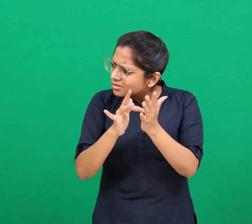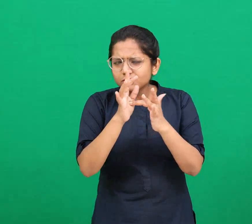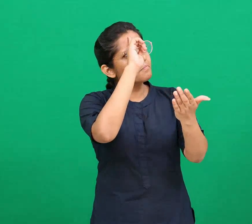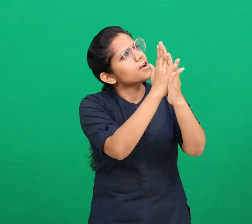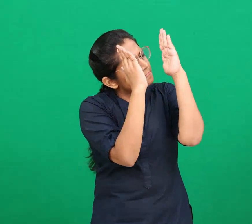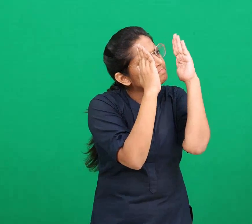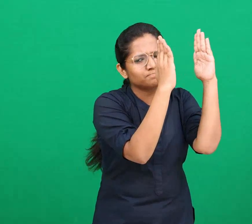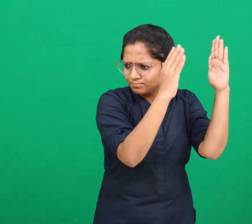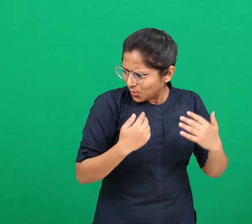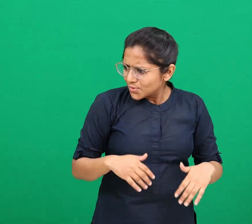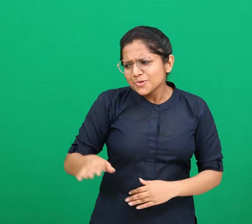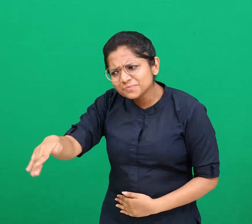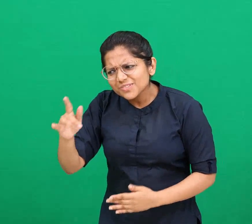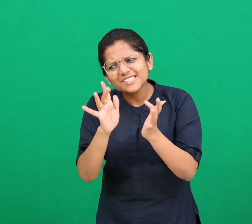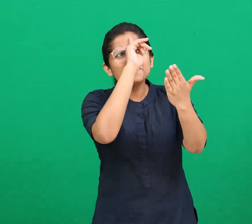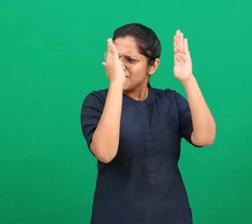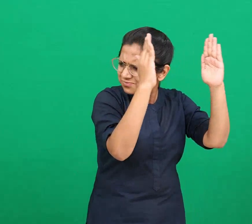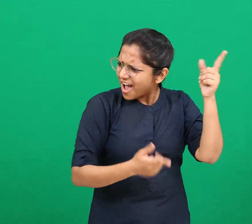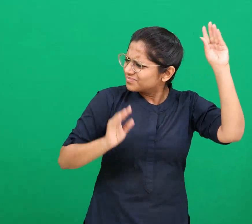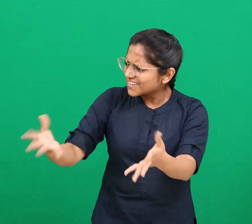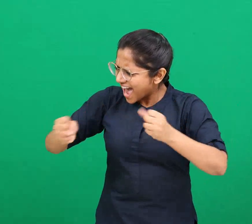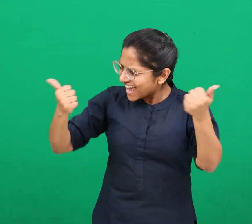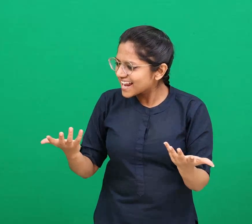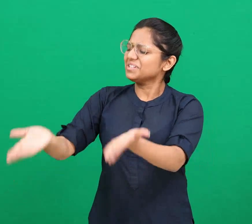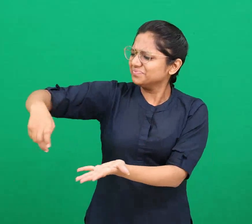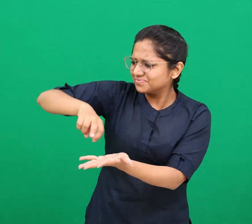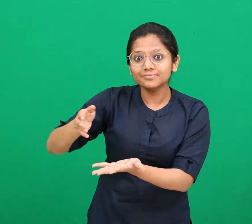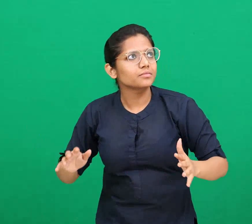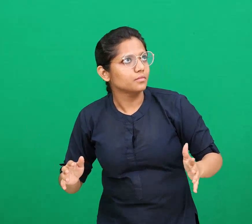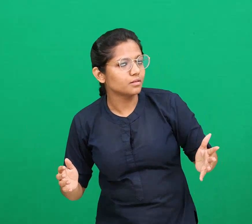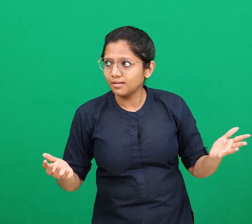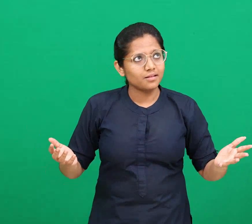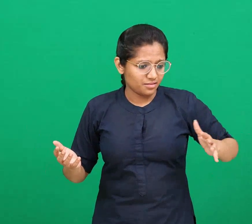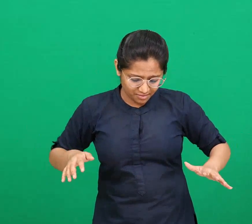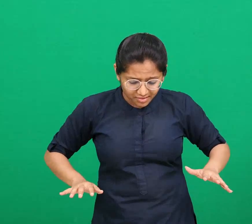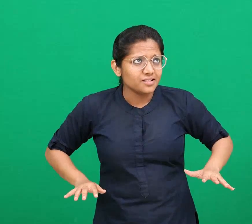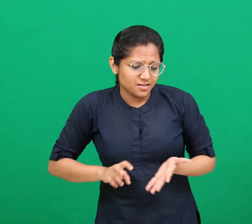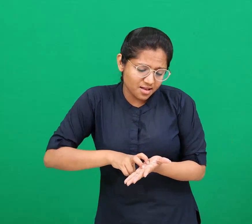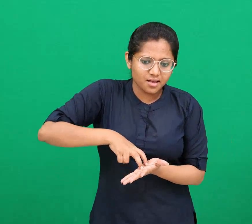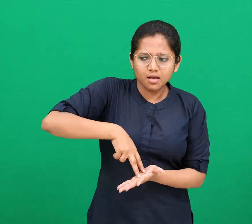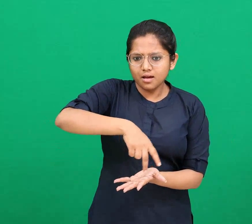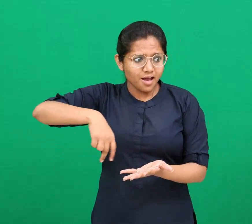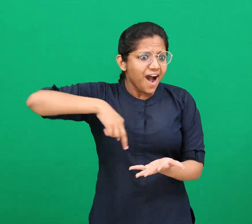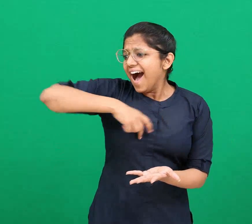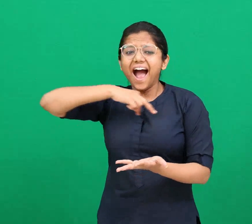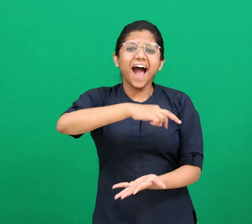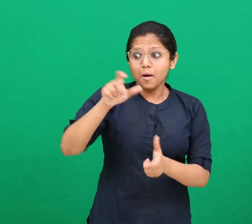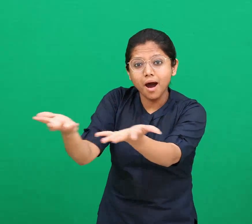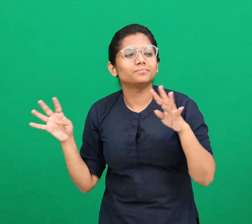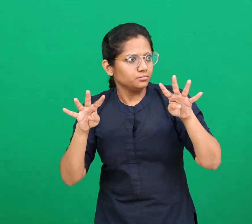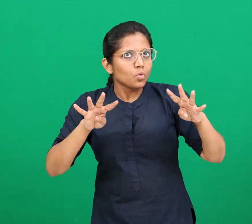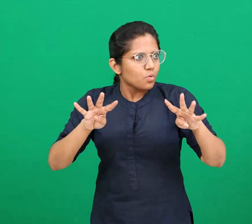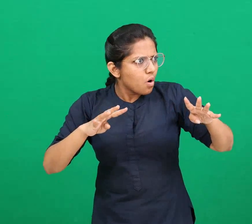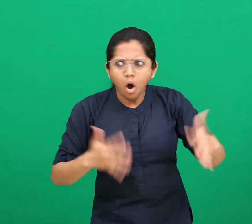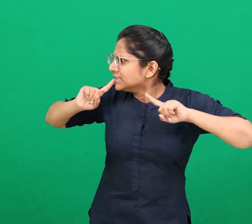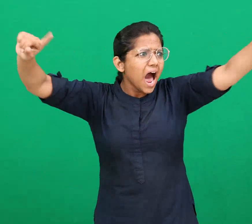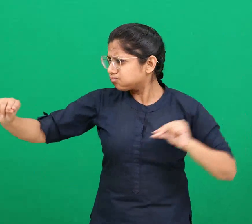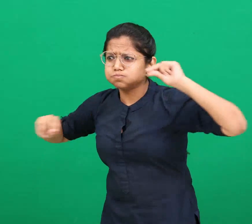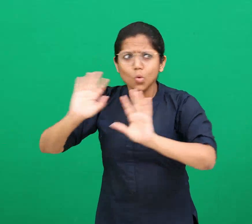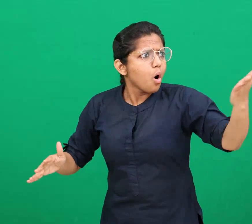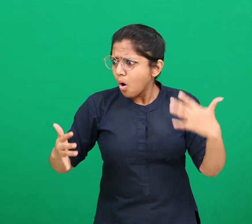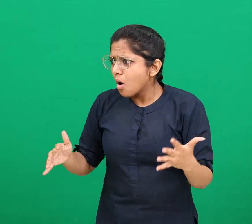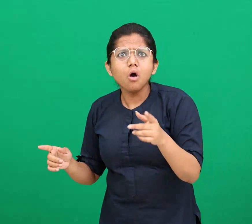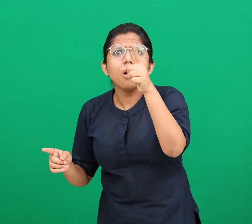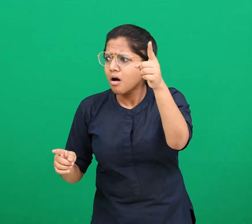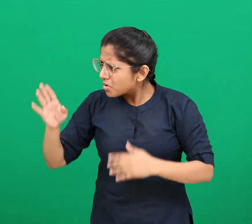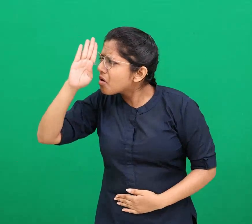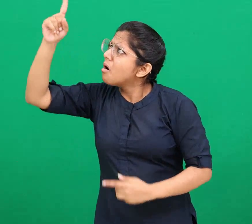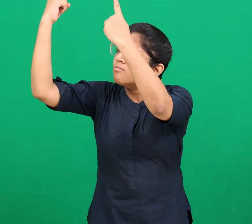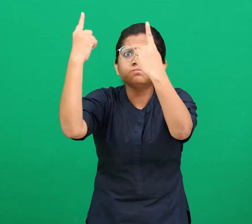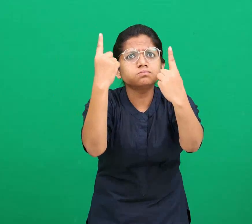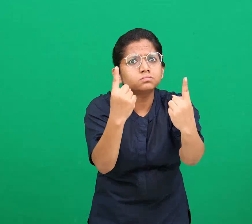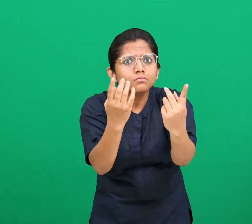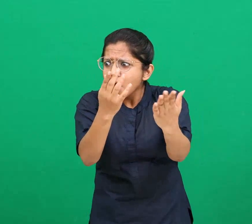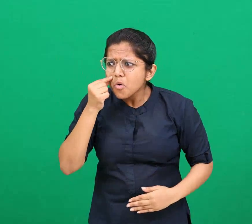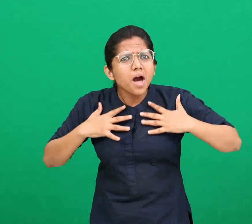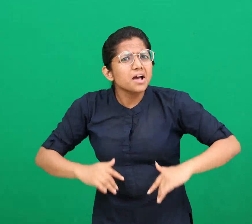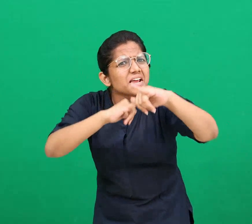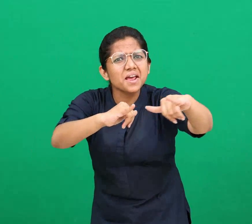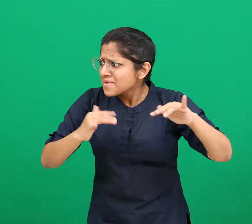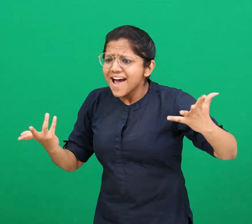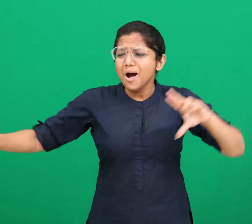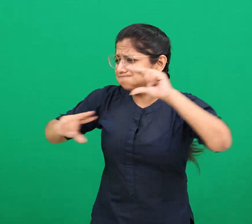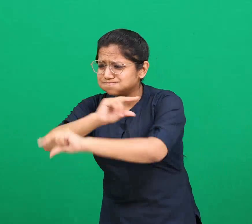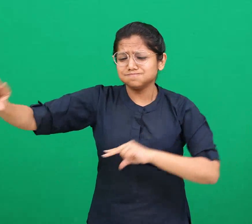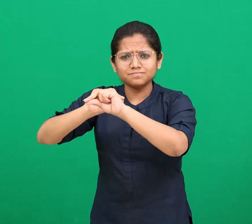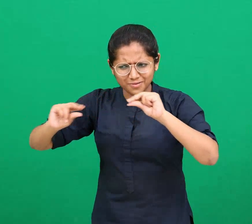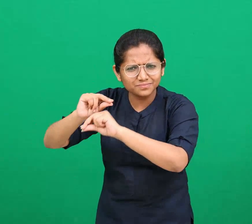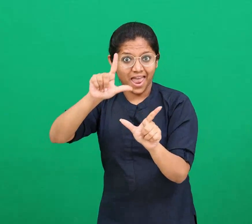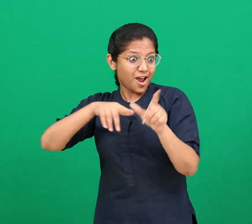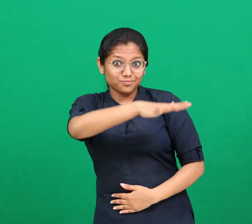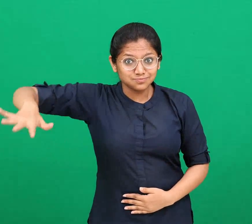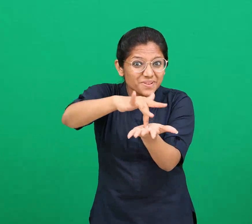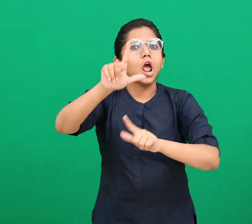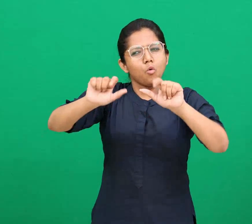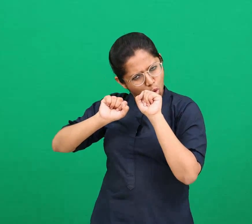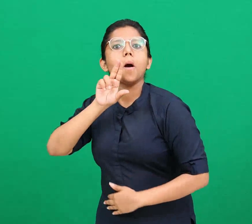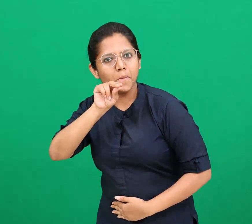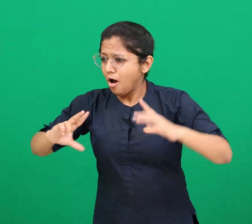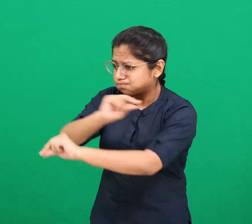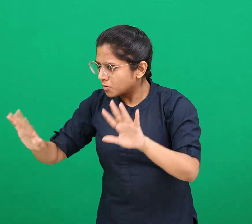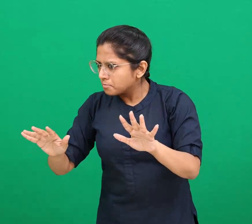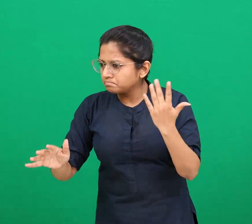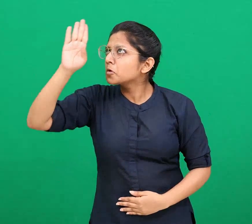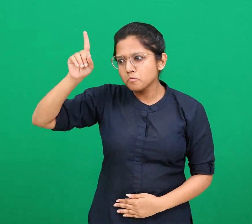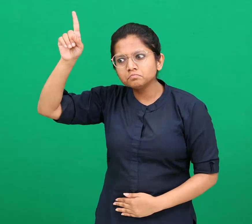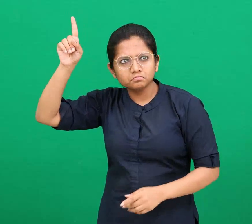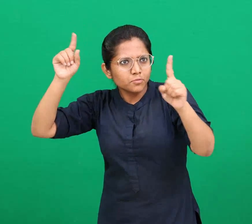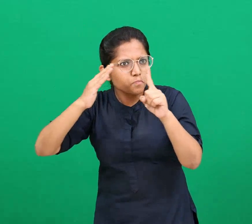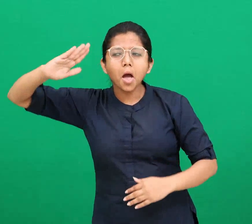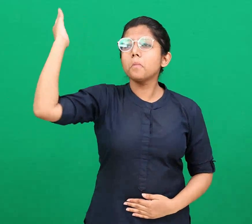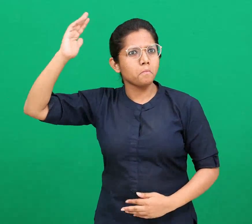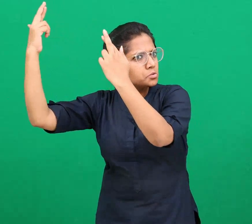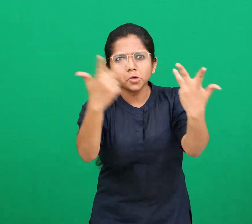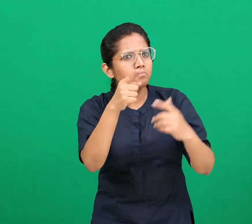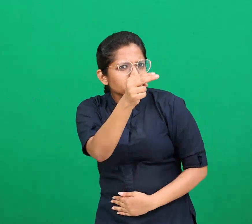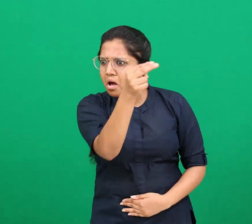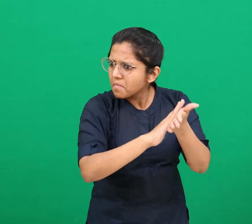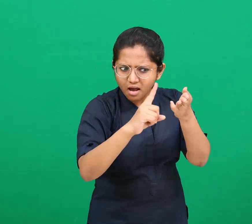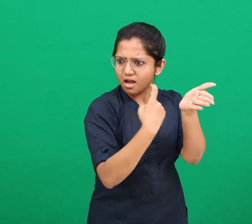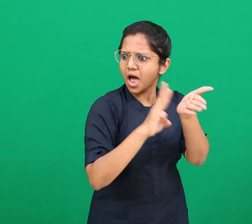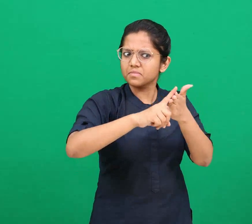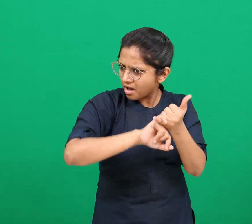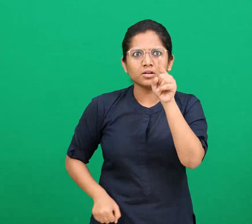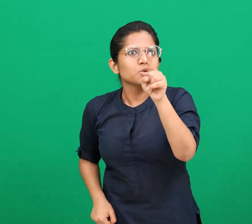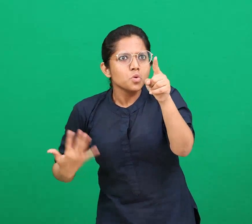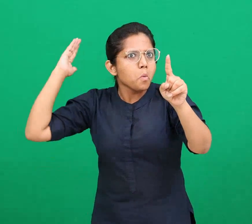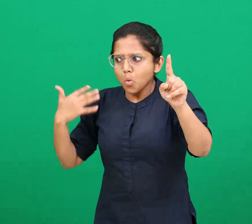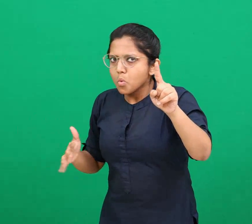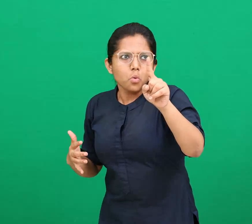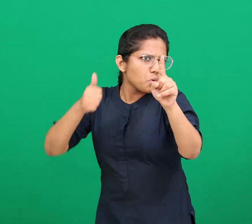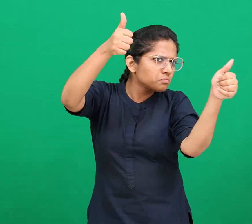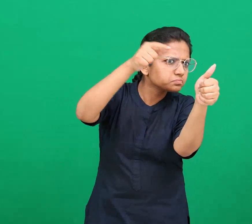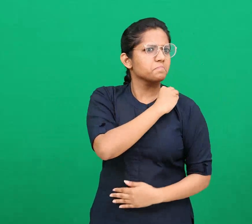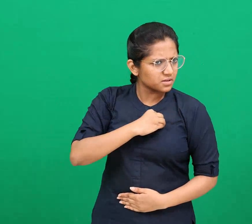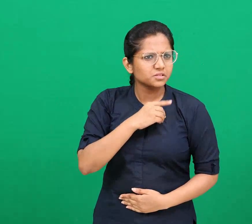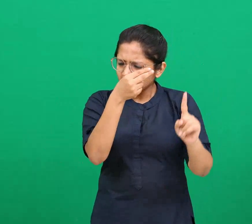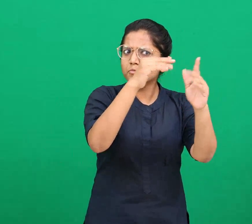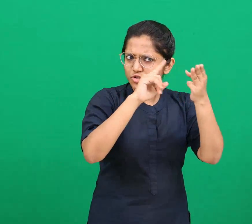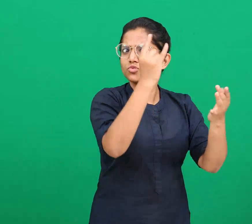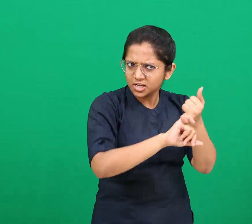In a loud voice Paul called out, "Stand up on your feet!" And the man jumped up and began to walk. When the crowds saw what Paul had done, they lifted up their voices in the Lycaonian language: "The gods have come down to us in human form!"